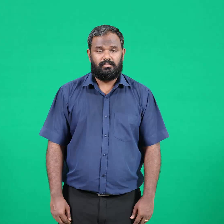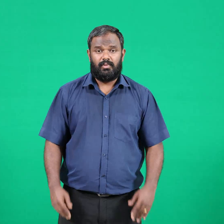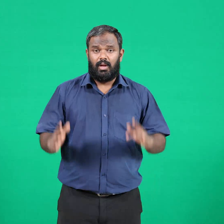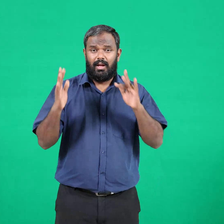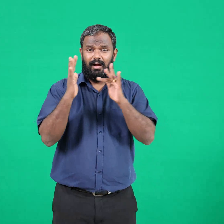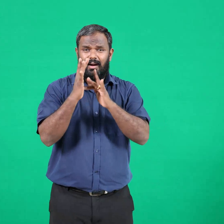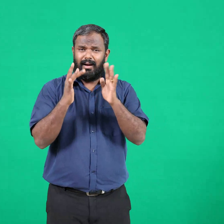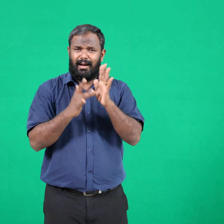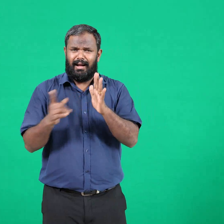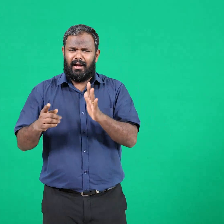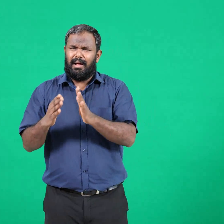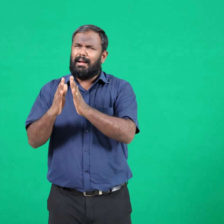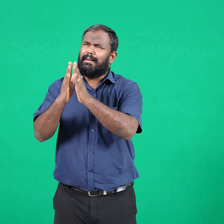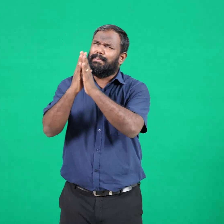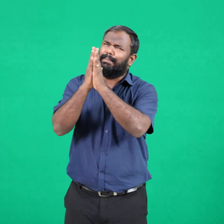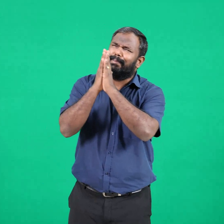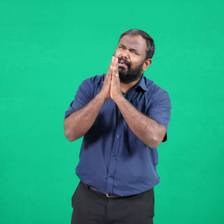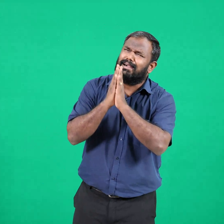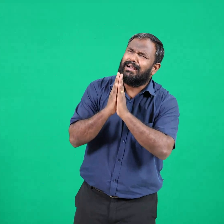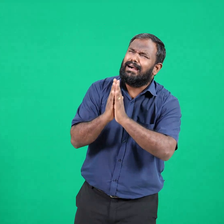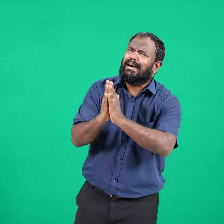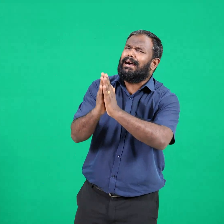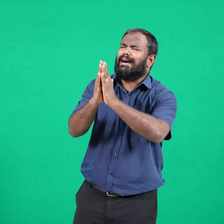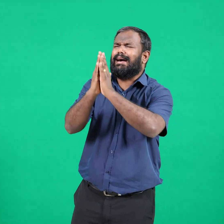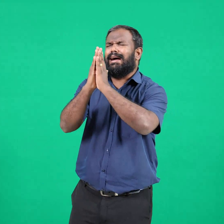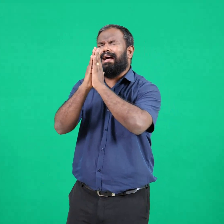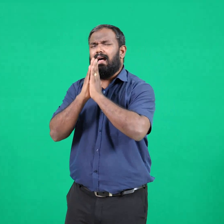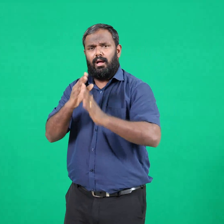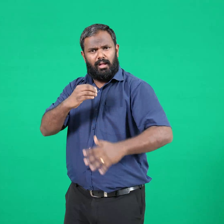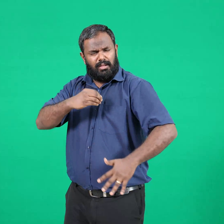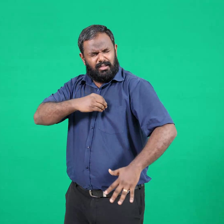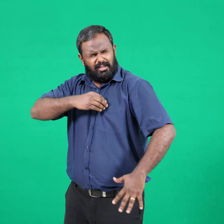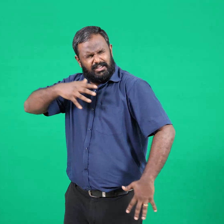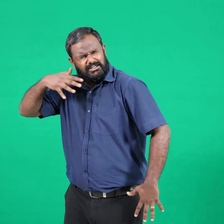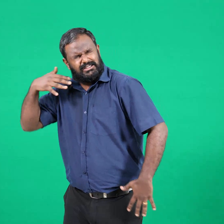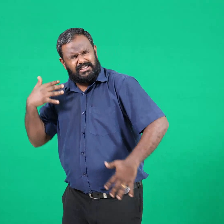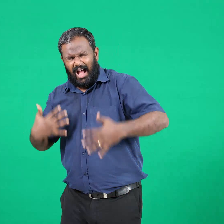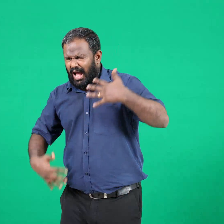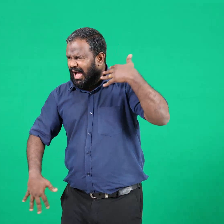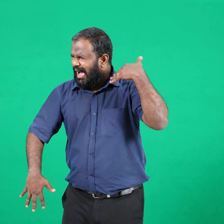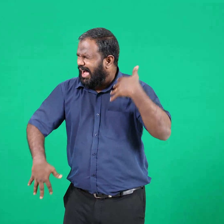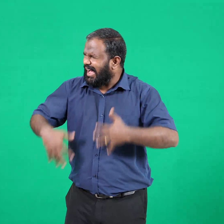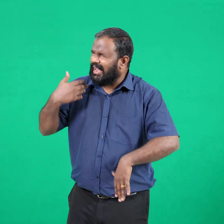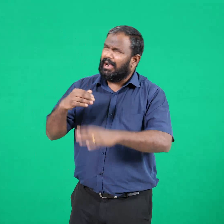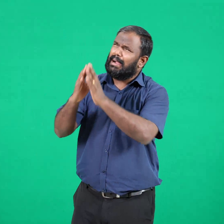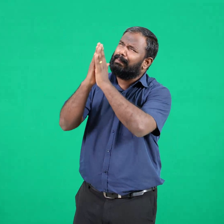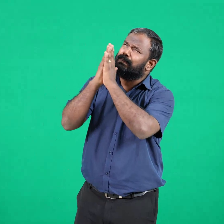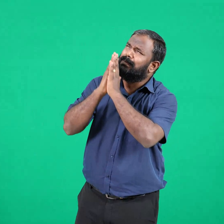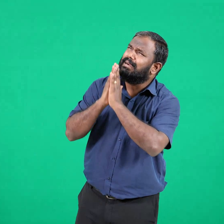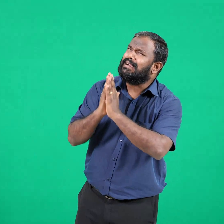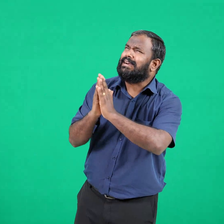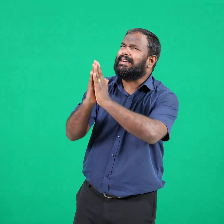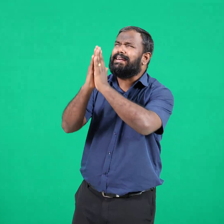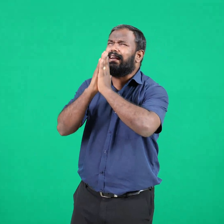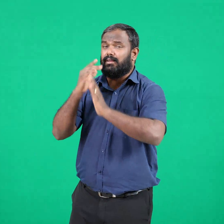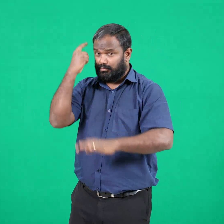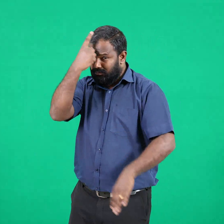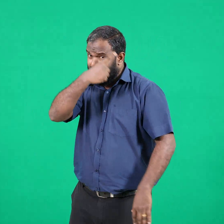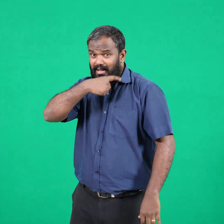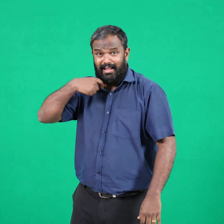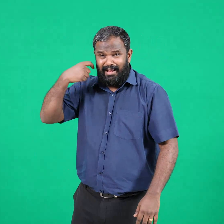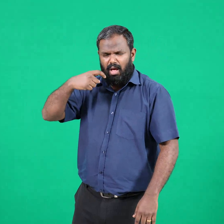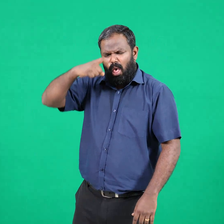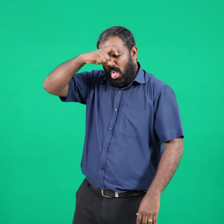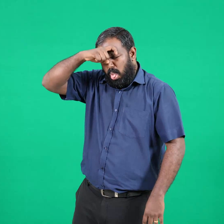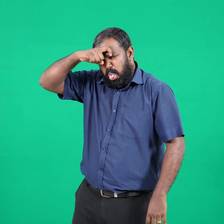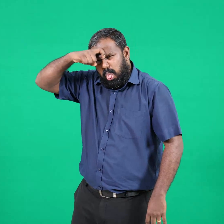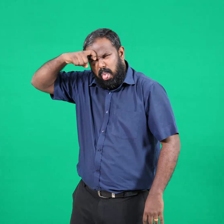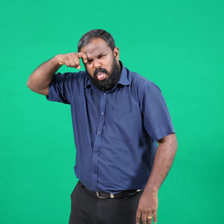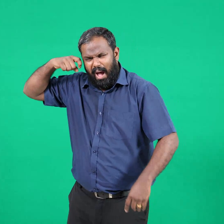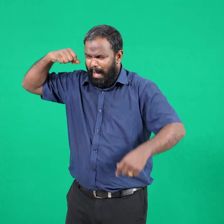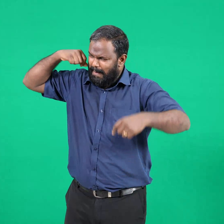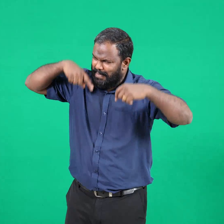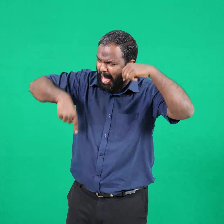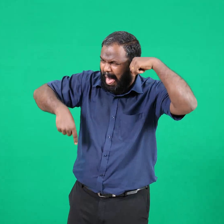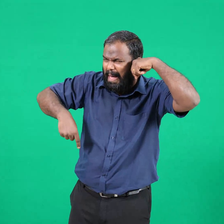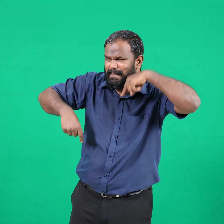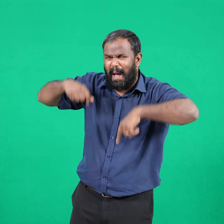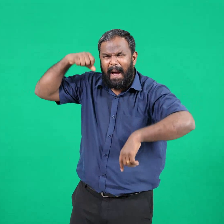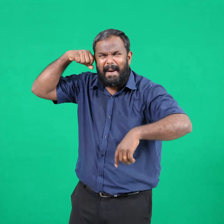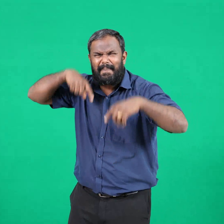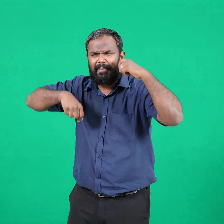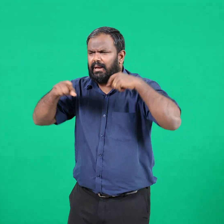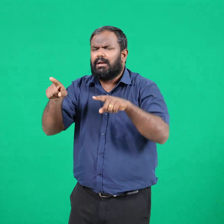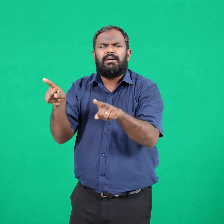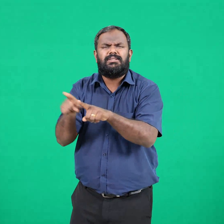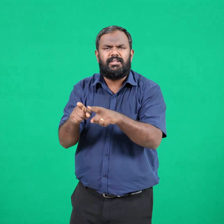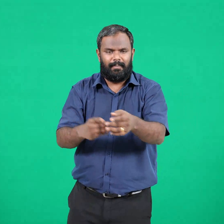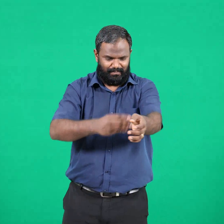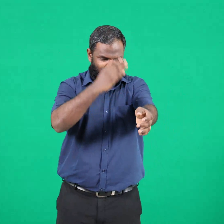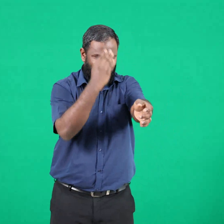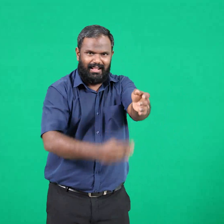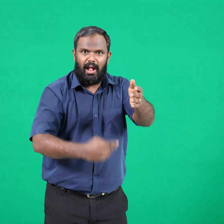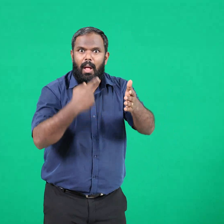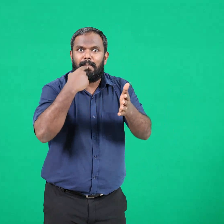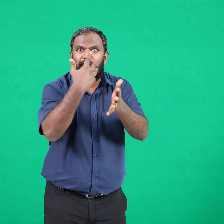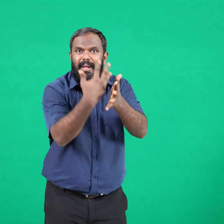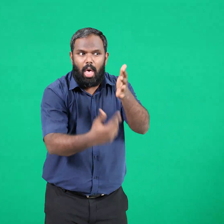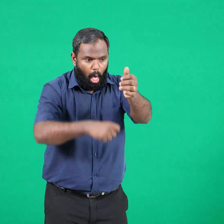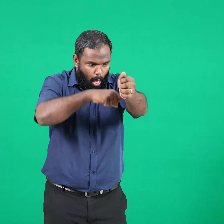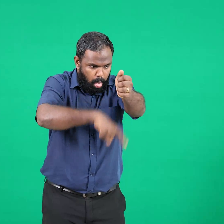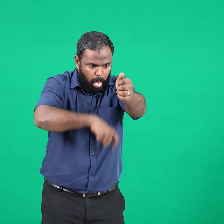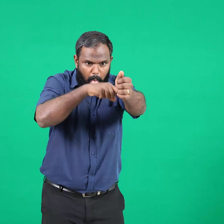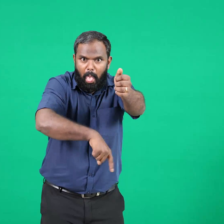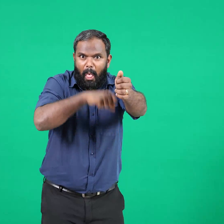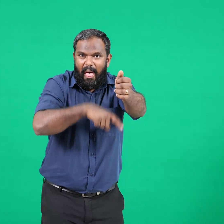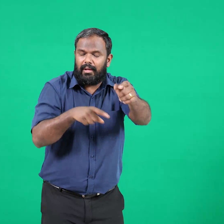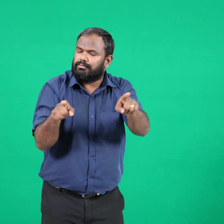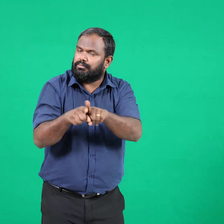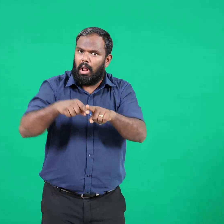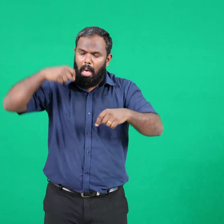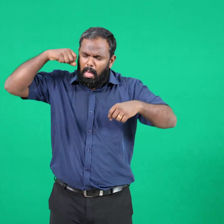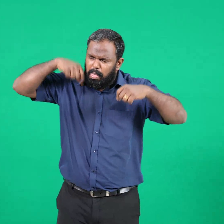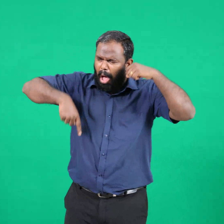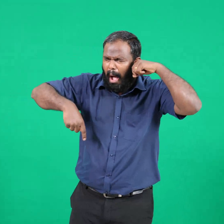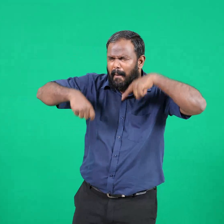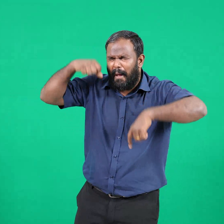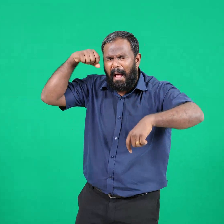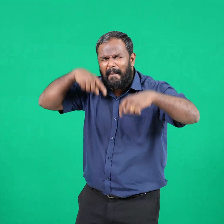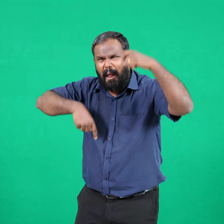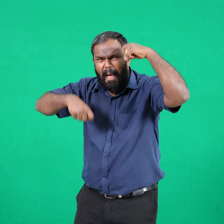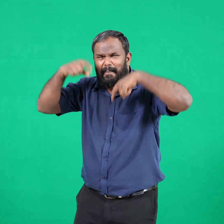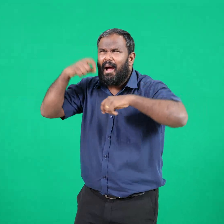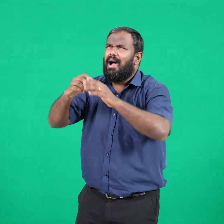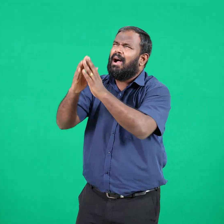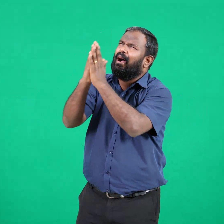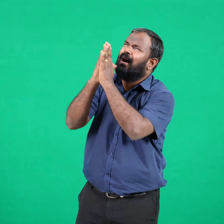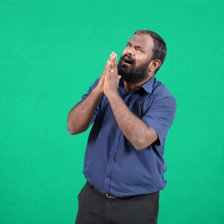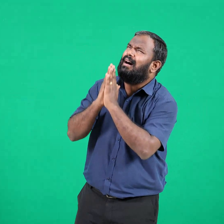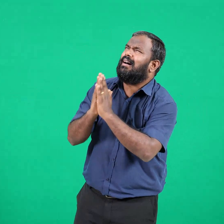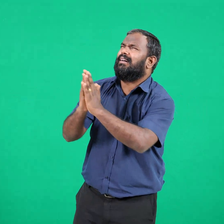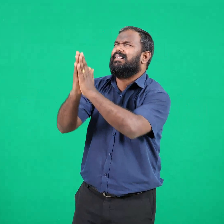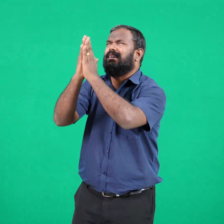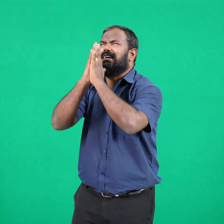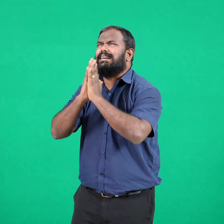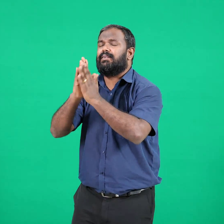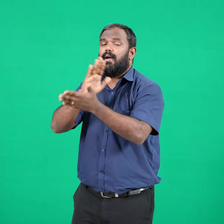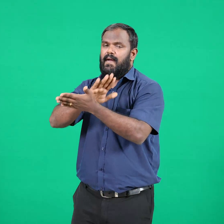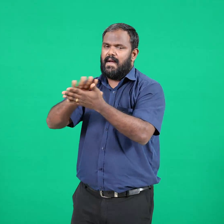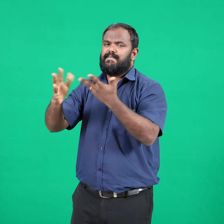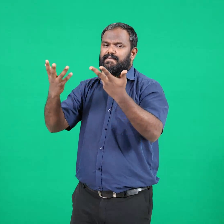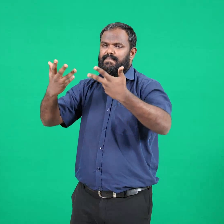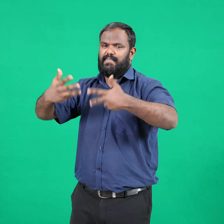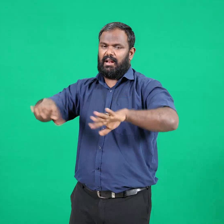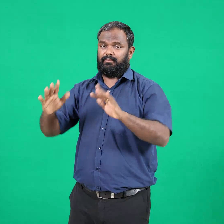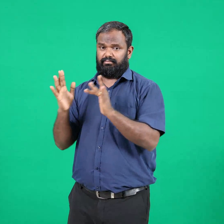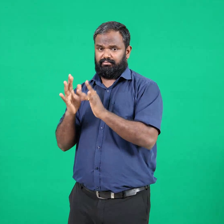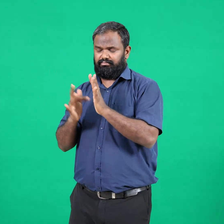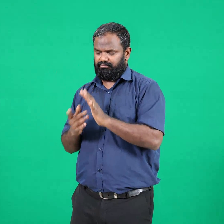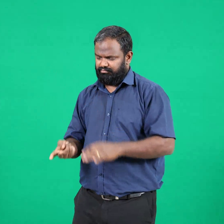And in His anguish, He prayed more earnestly, and His sweat became like drops of blood falling to the ground.